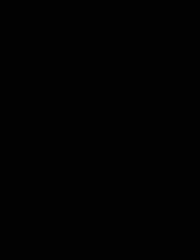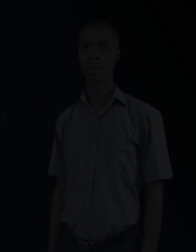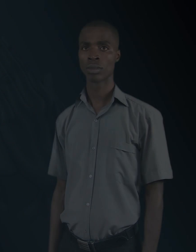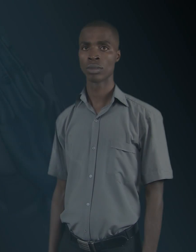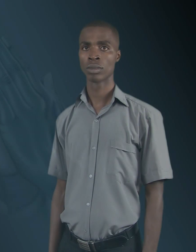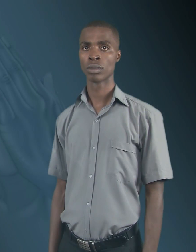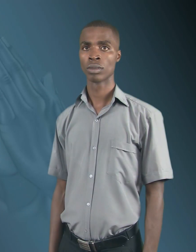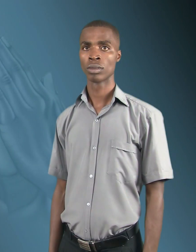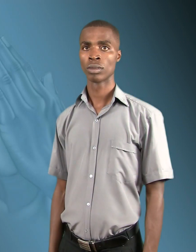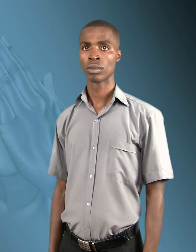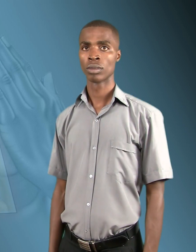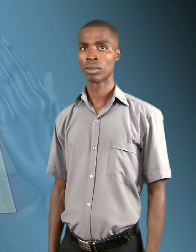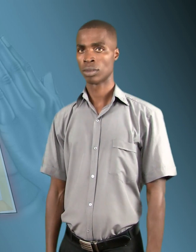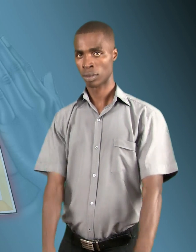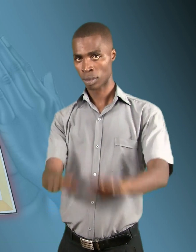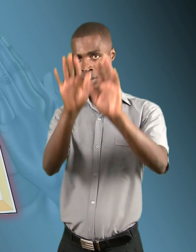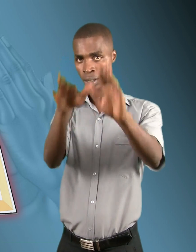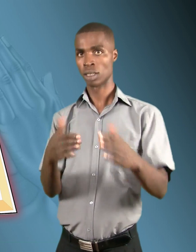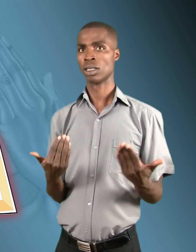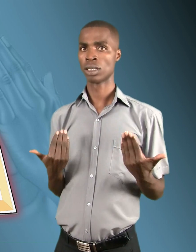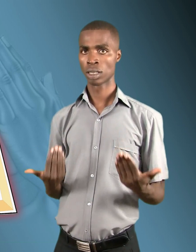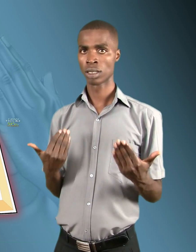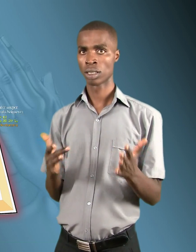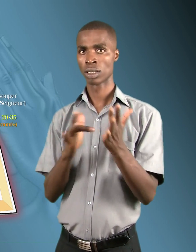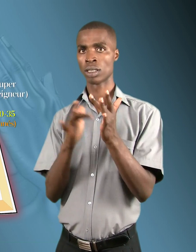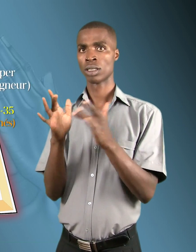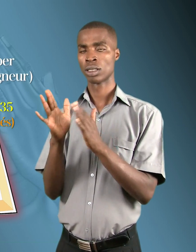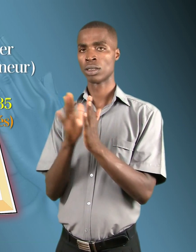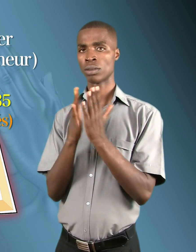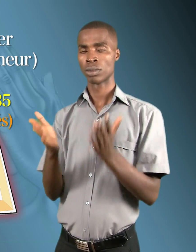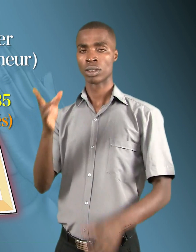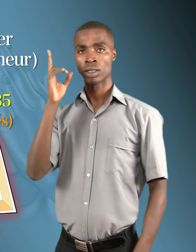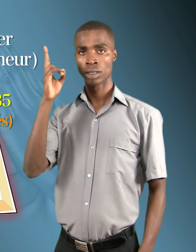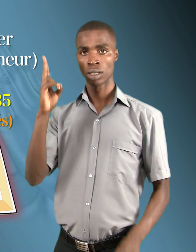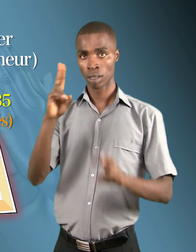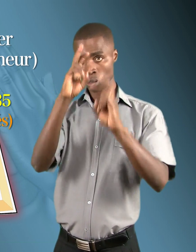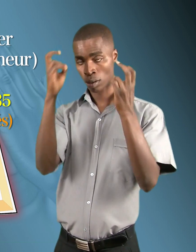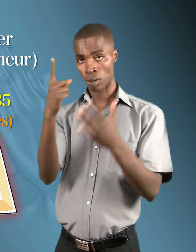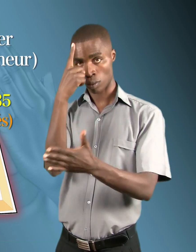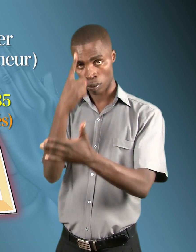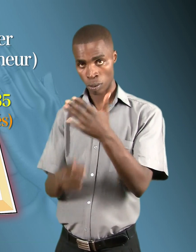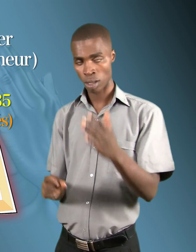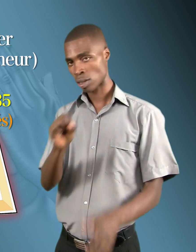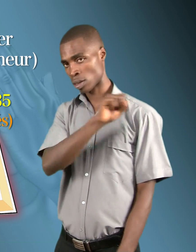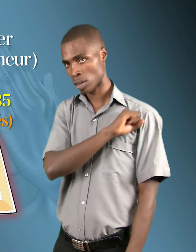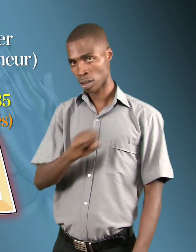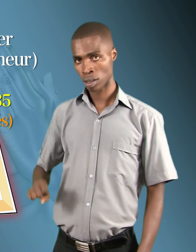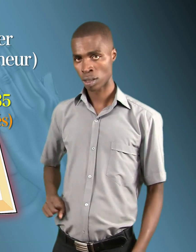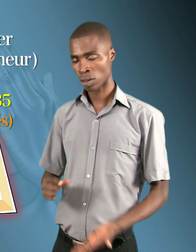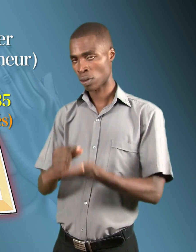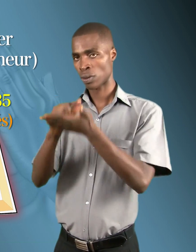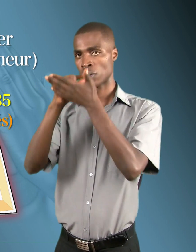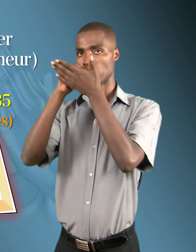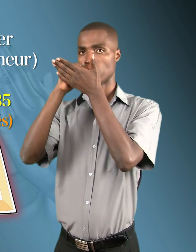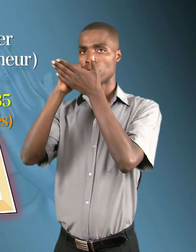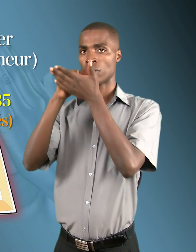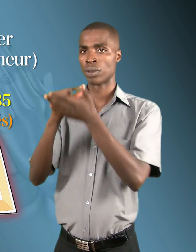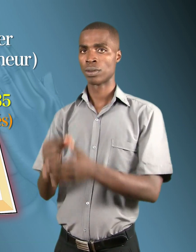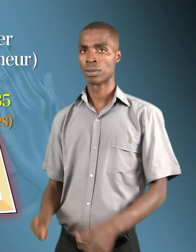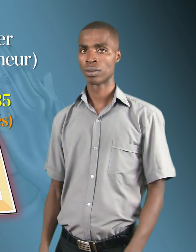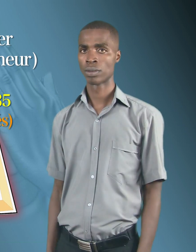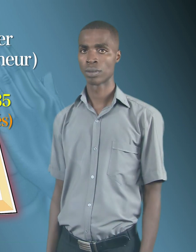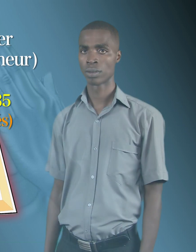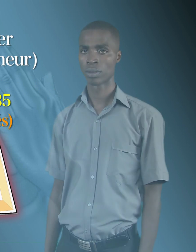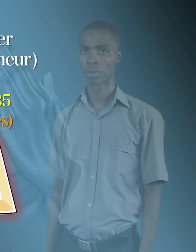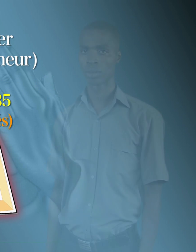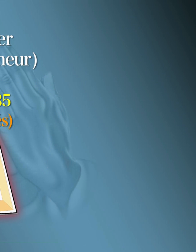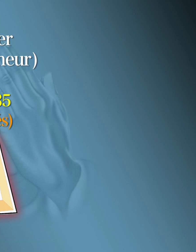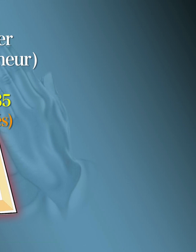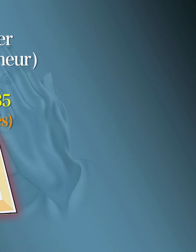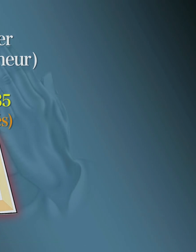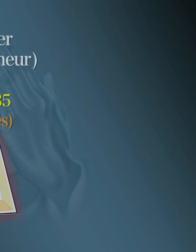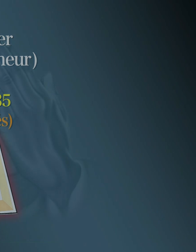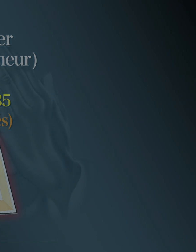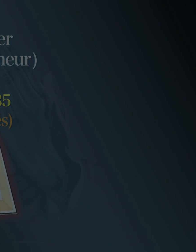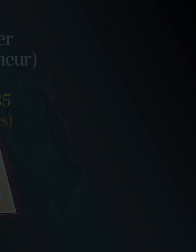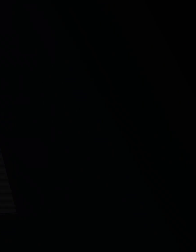The last supper (the Lord's supper)